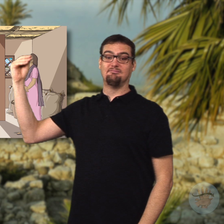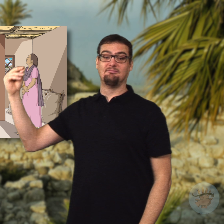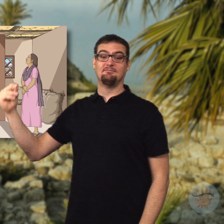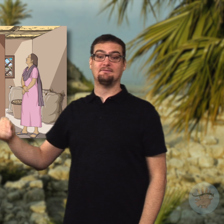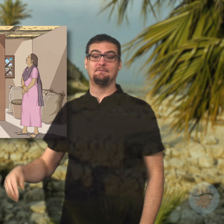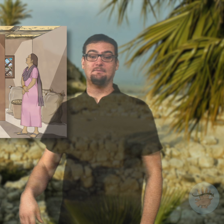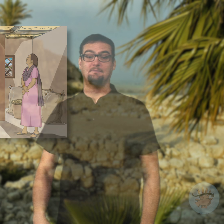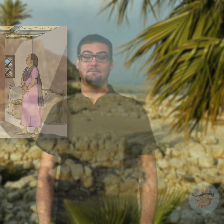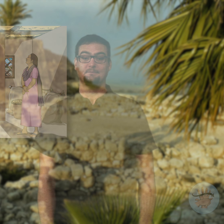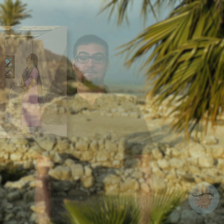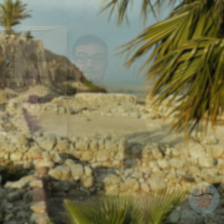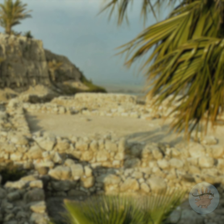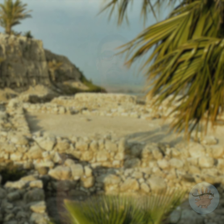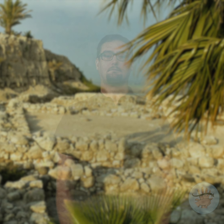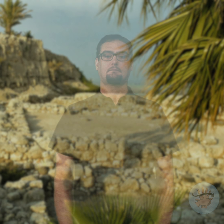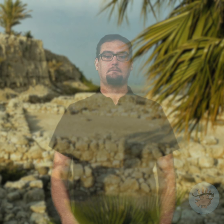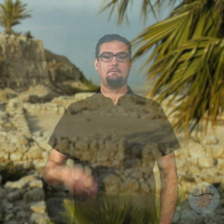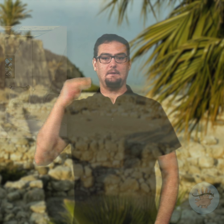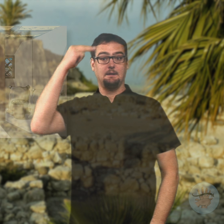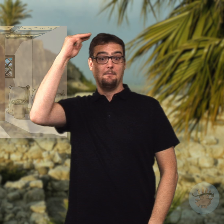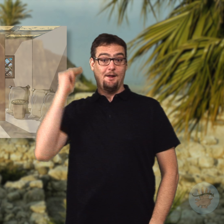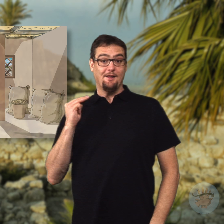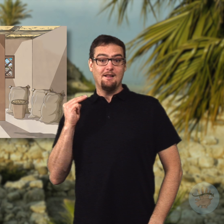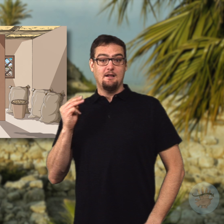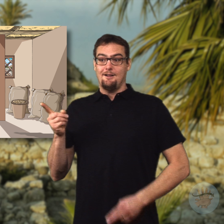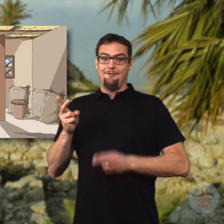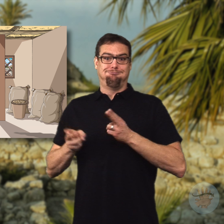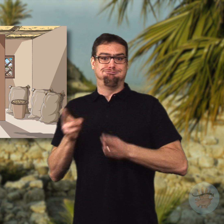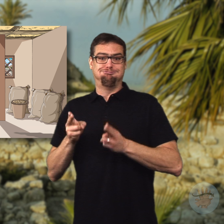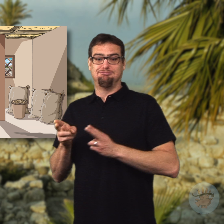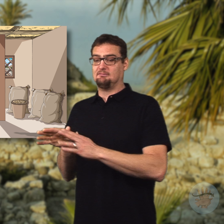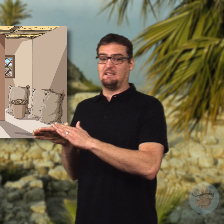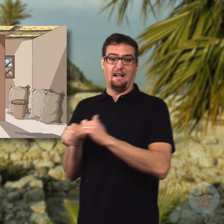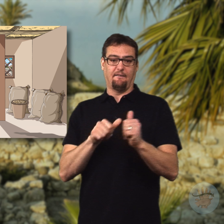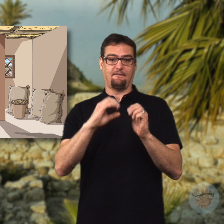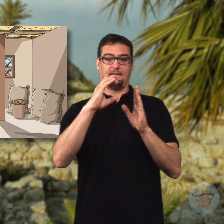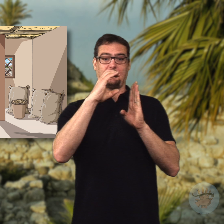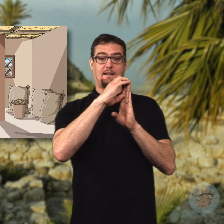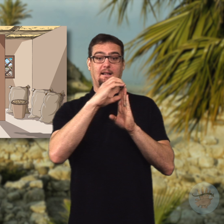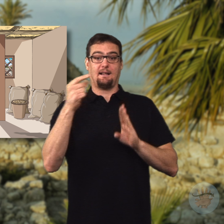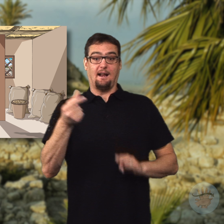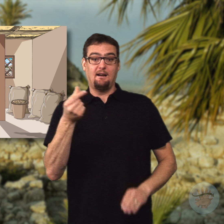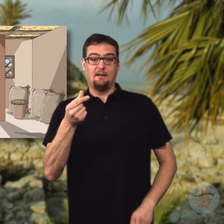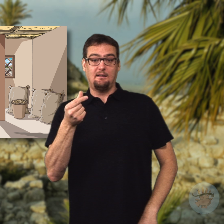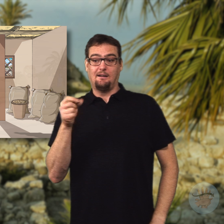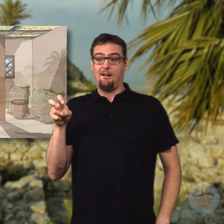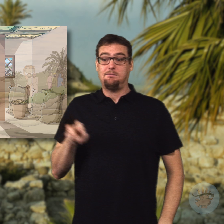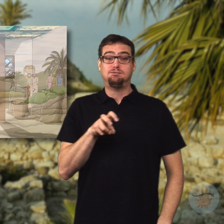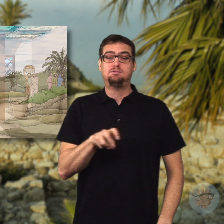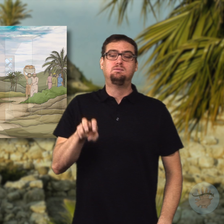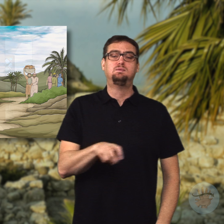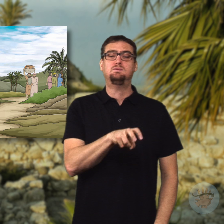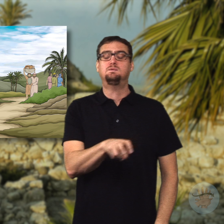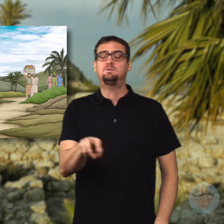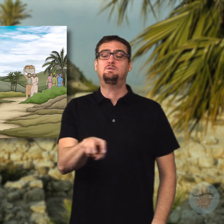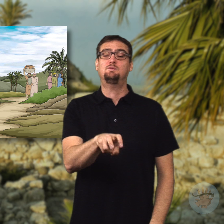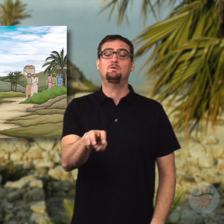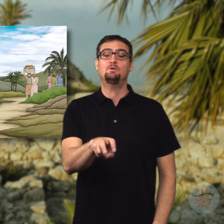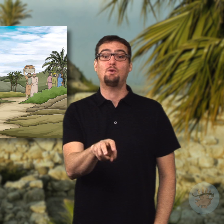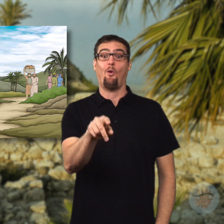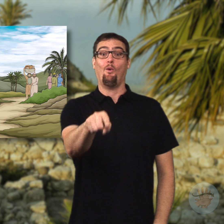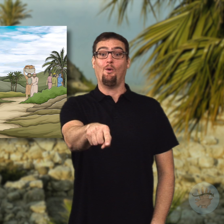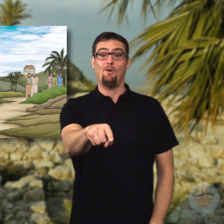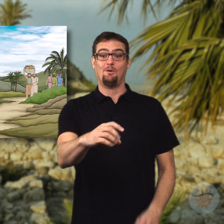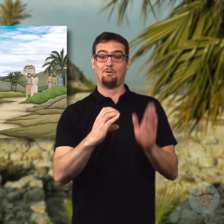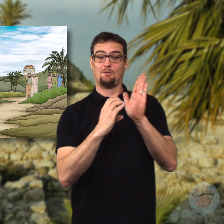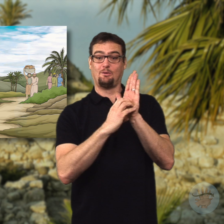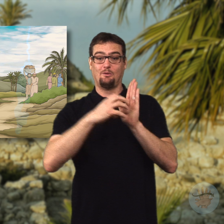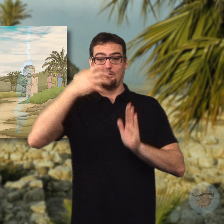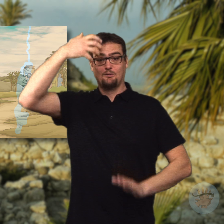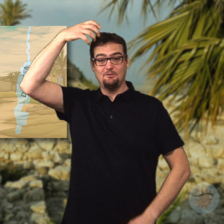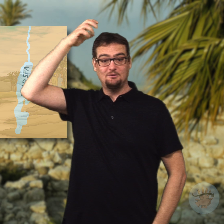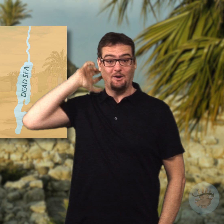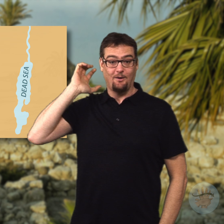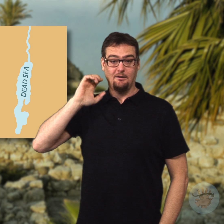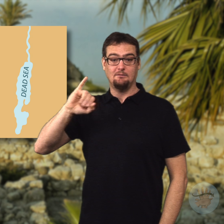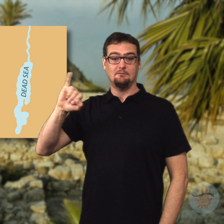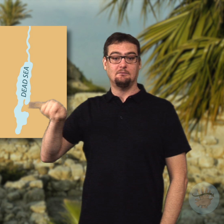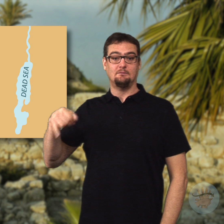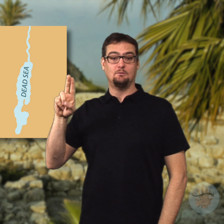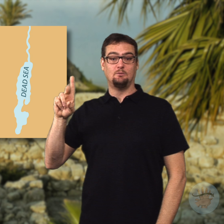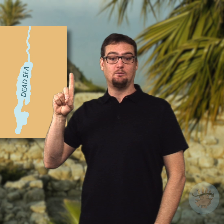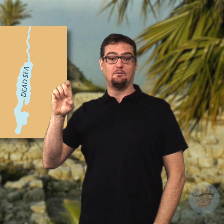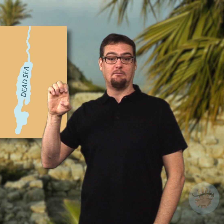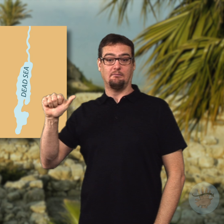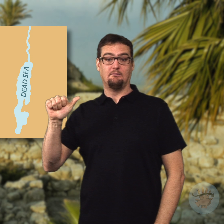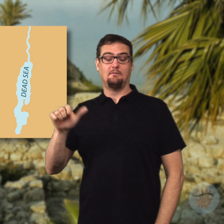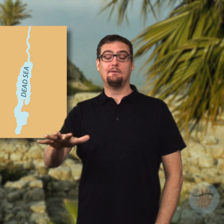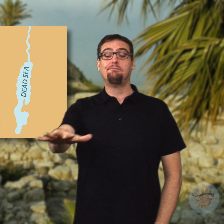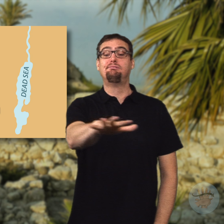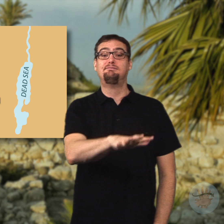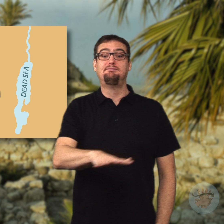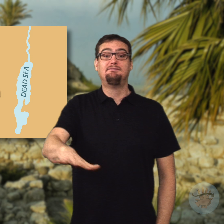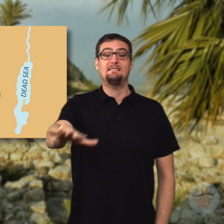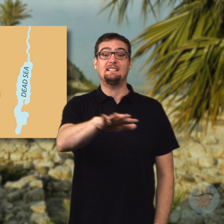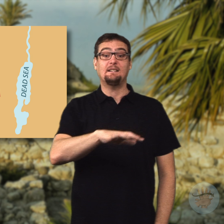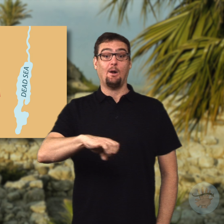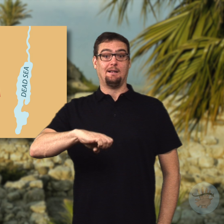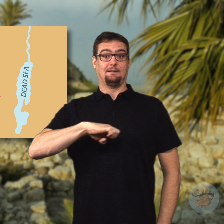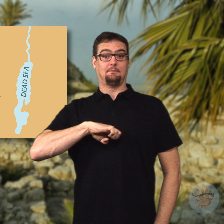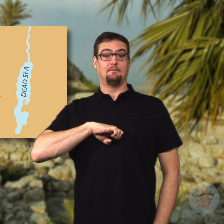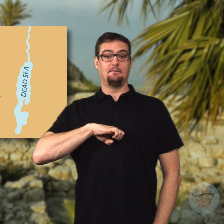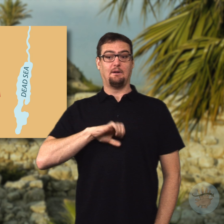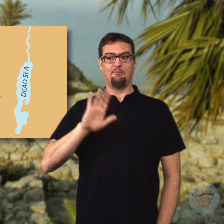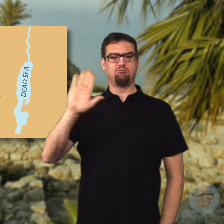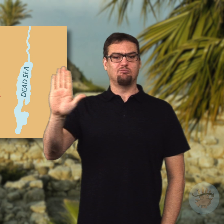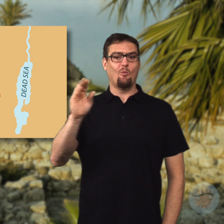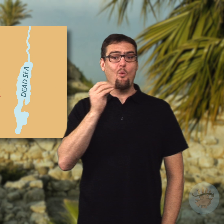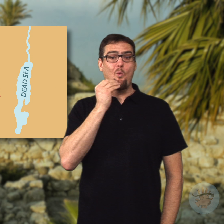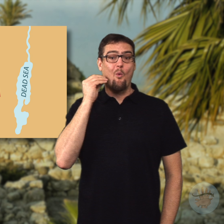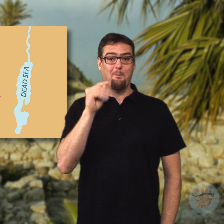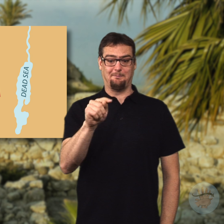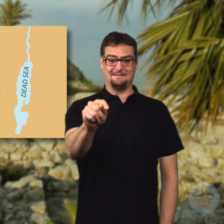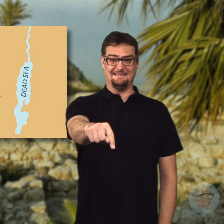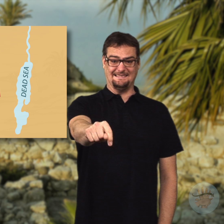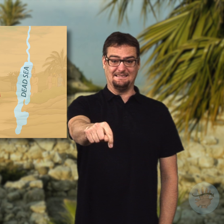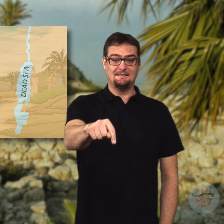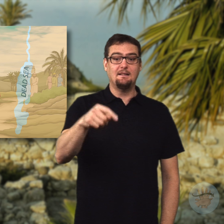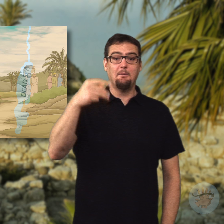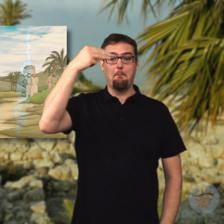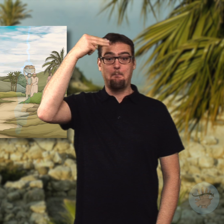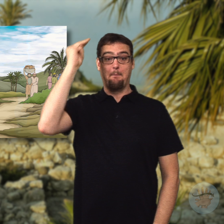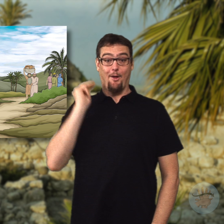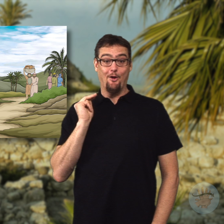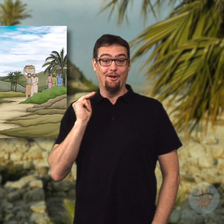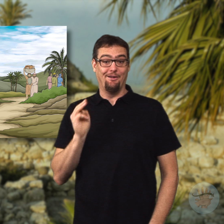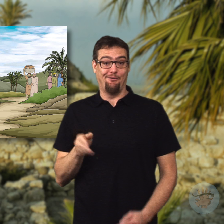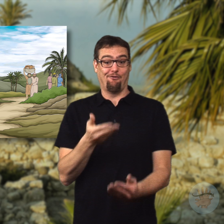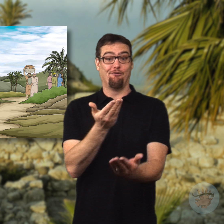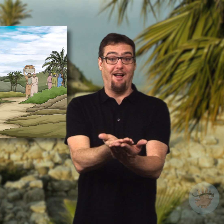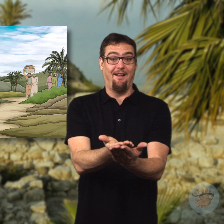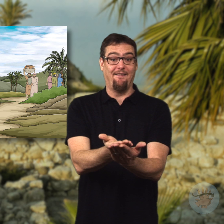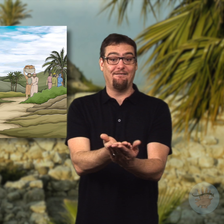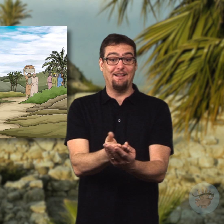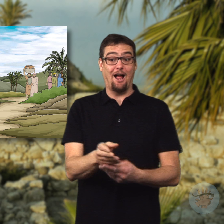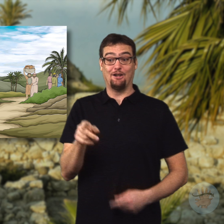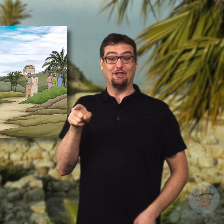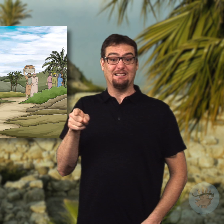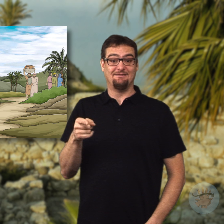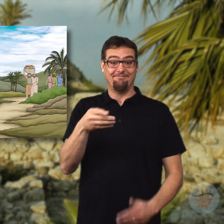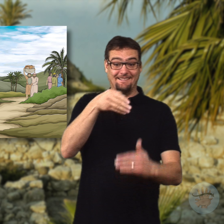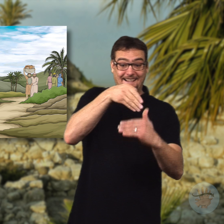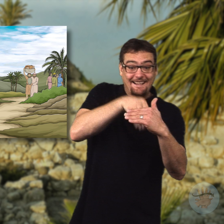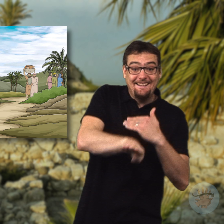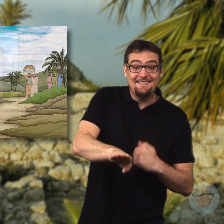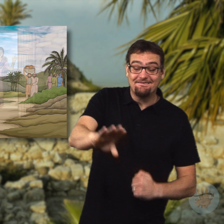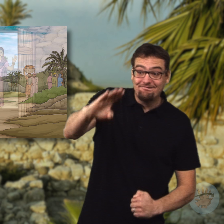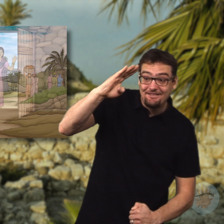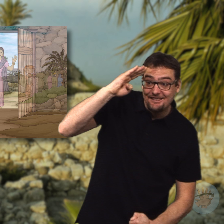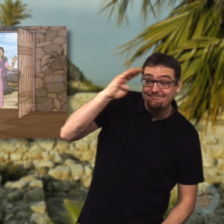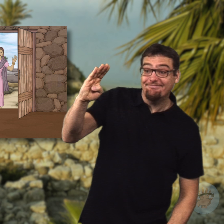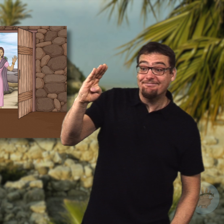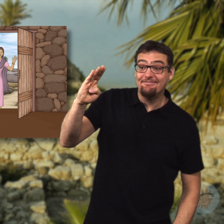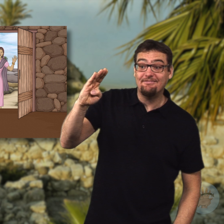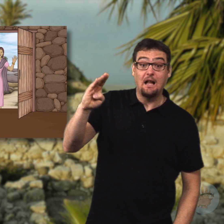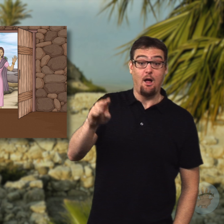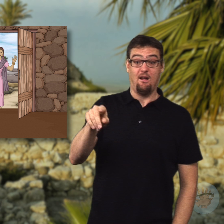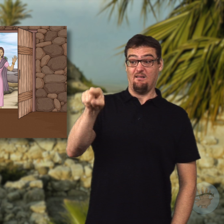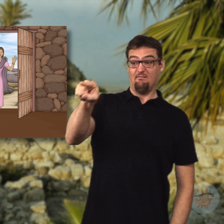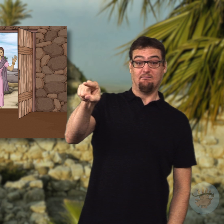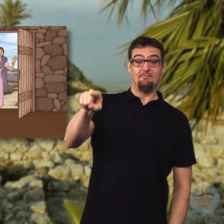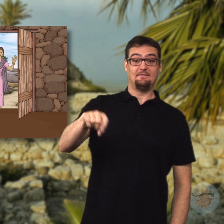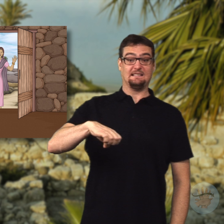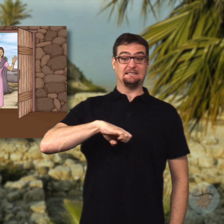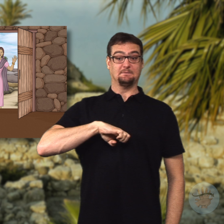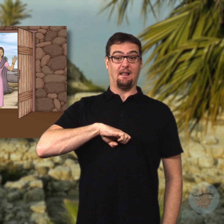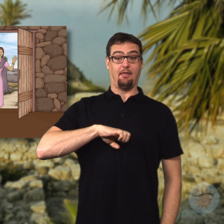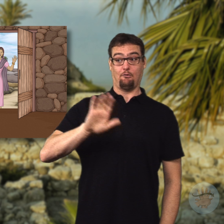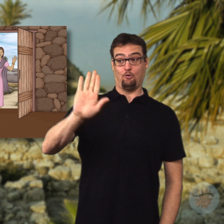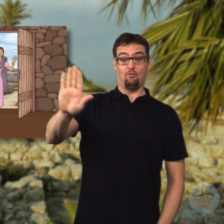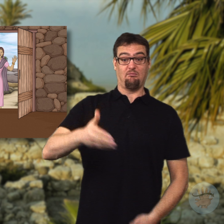In those days Mary got ready and hurried to a town in the hill country of Judah, where she entered the home of Zechariah and greeted Elizabeth.